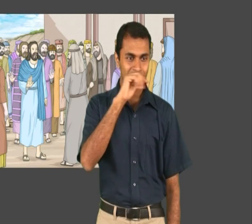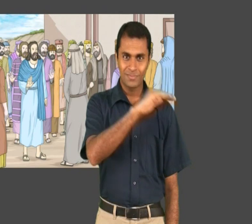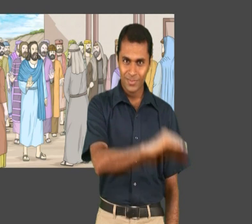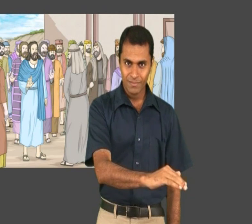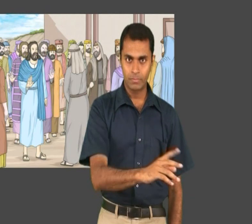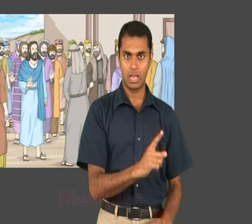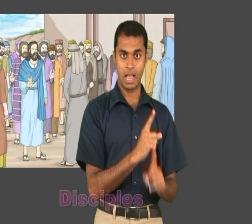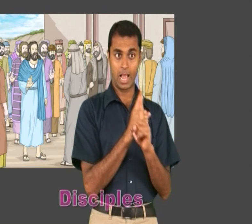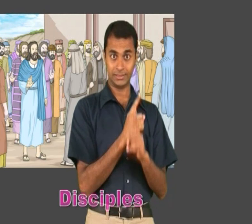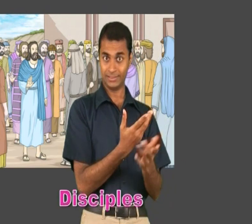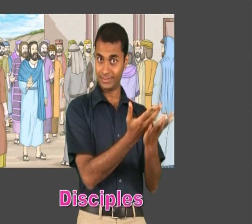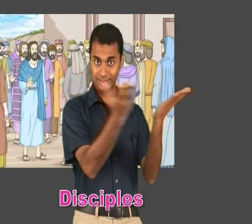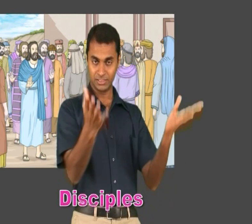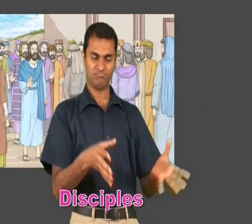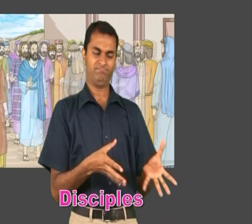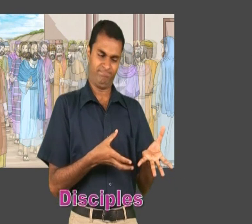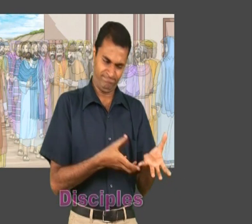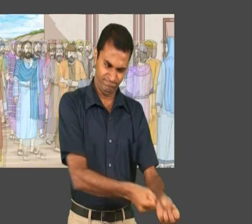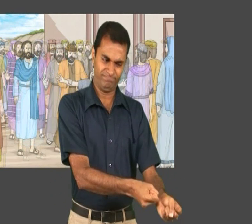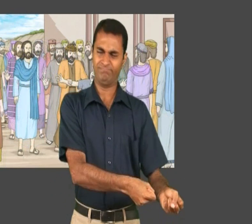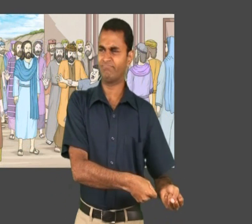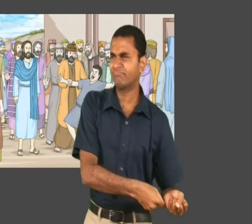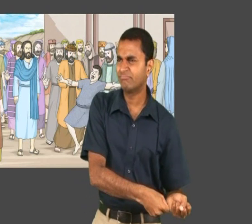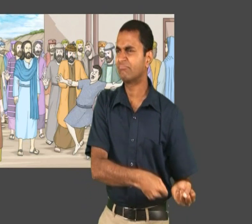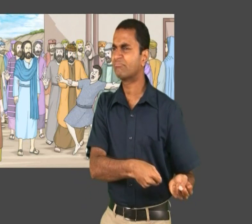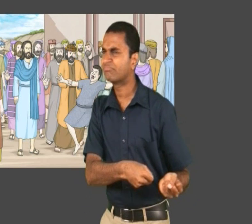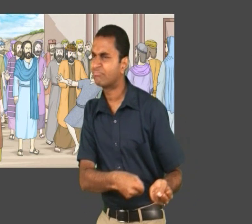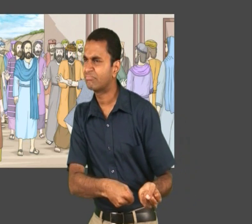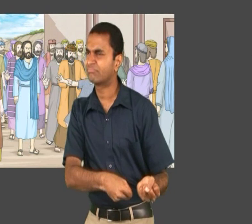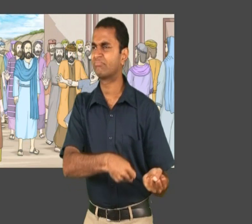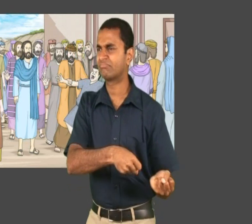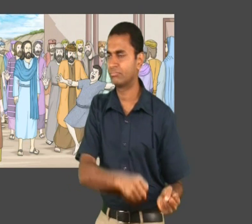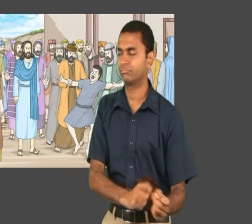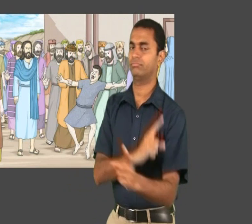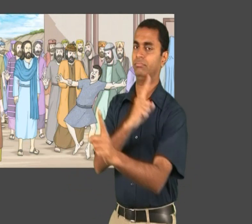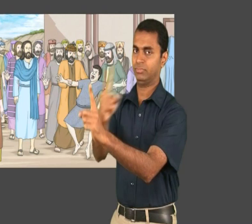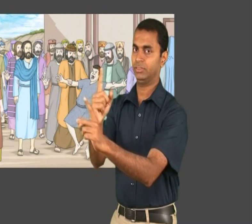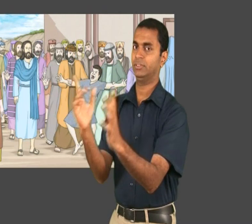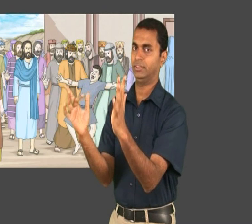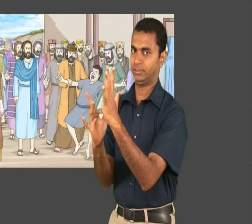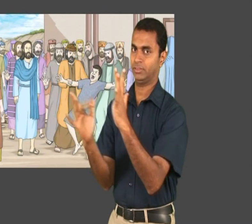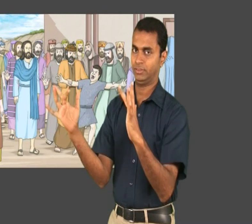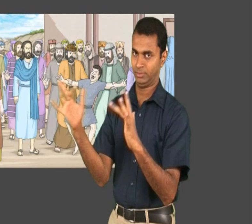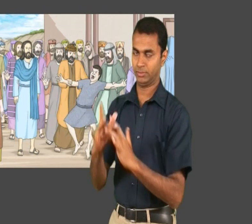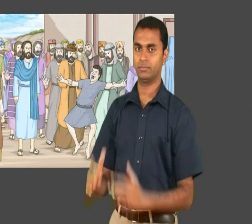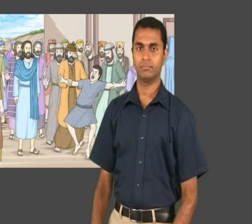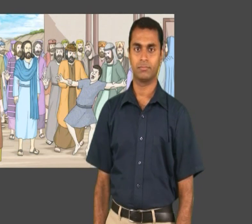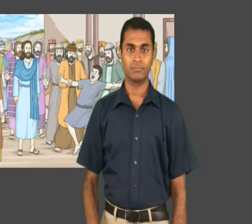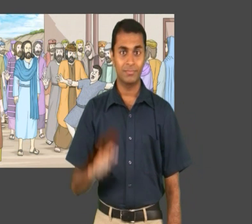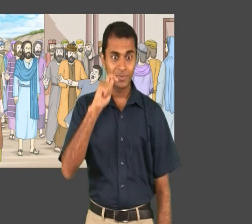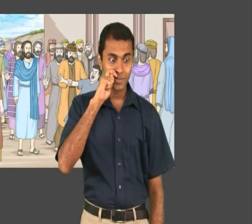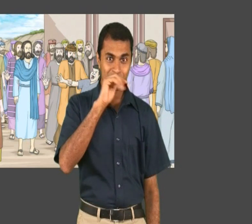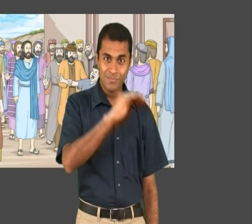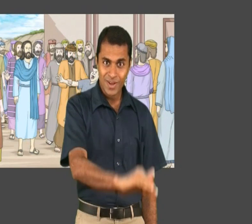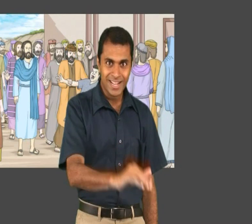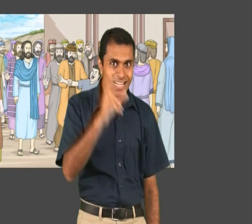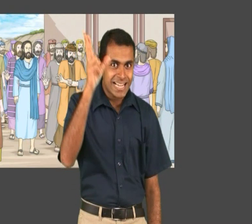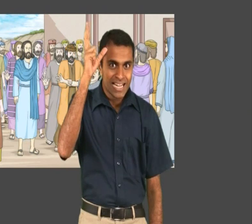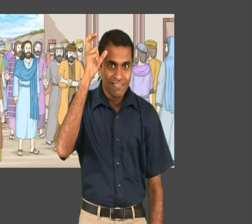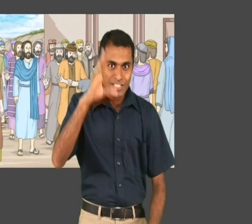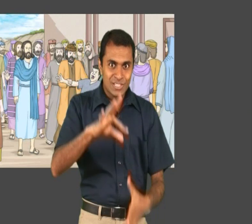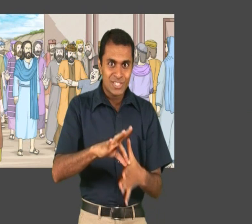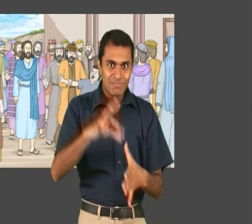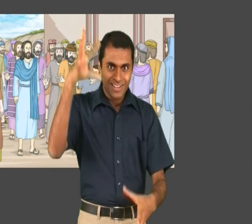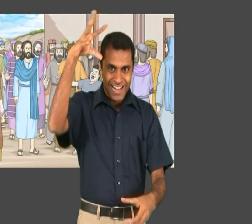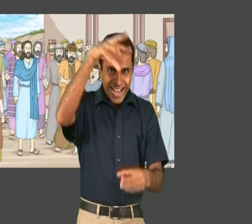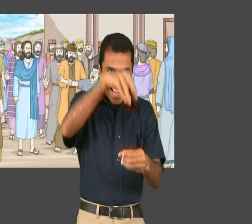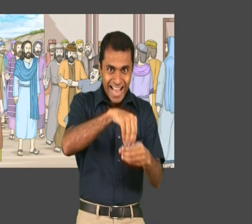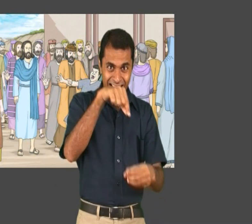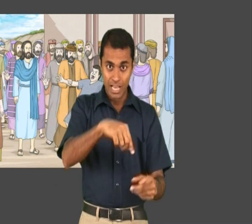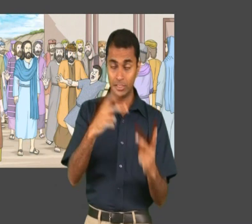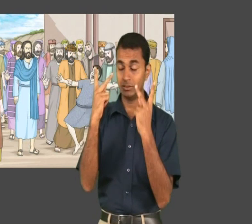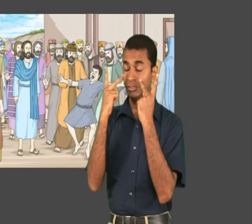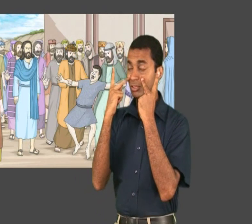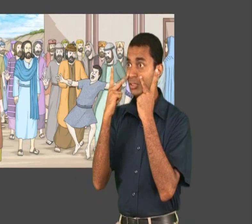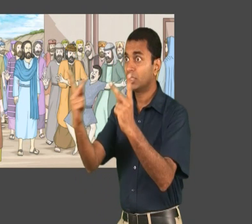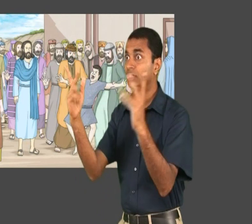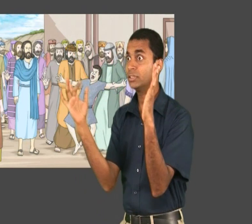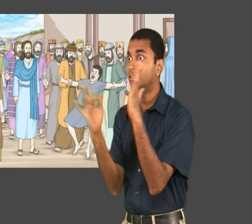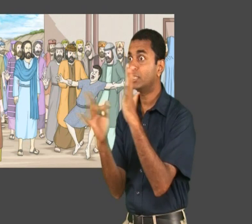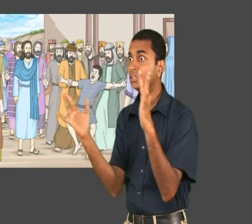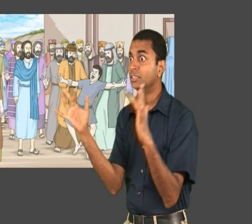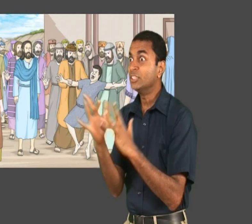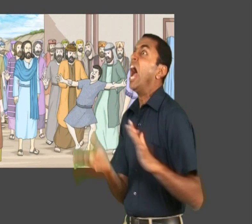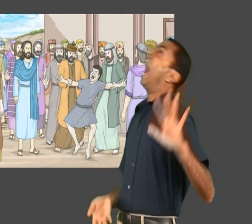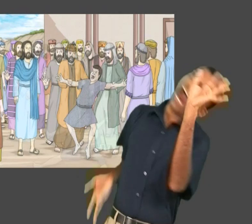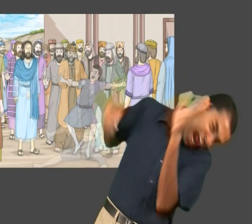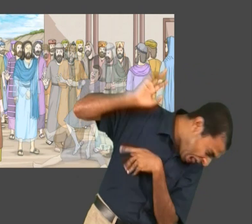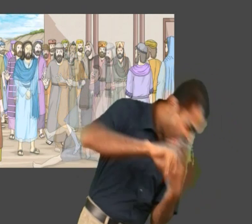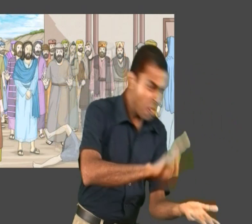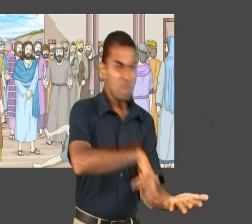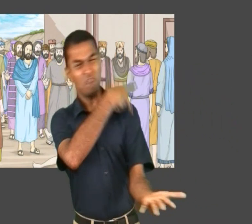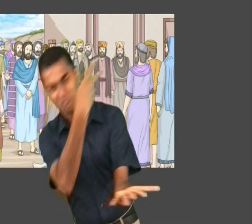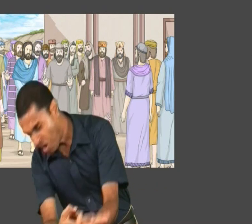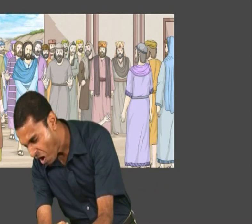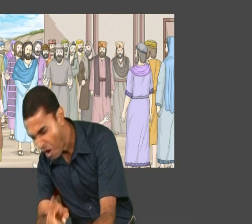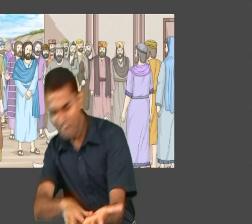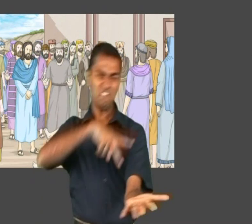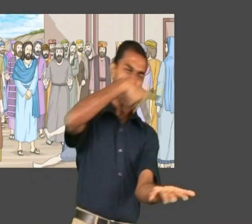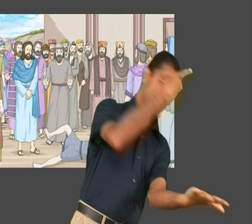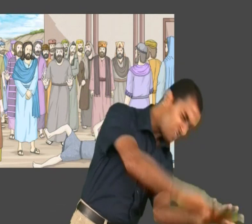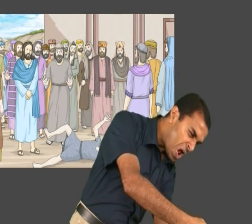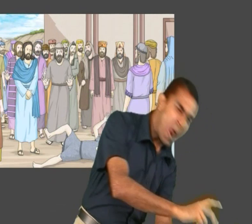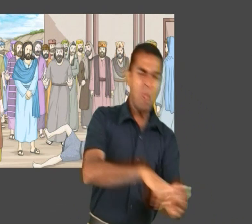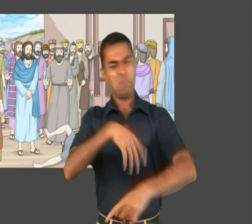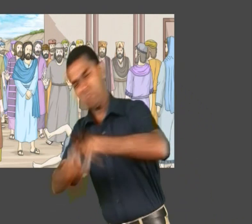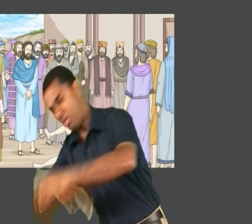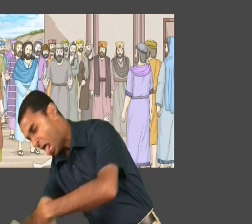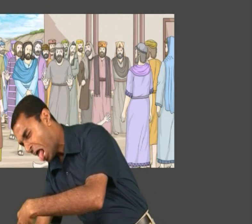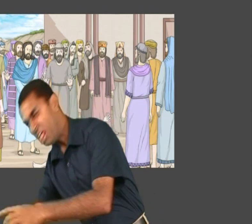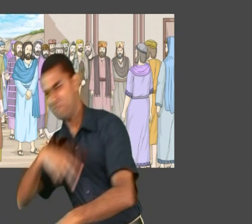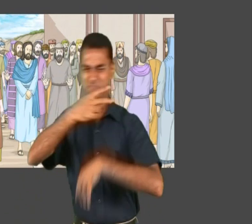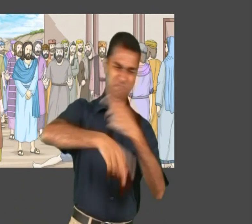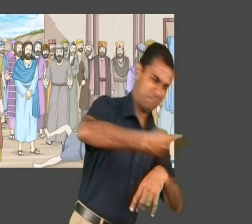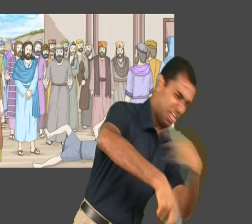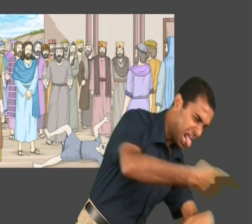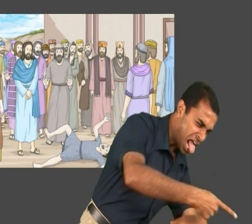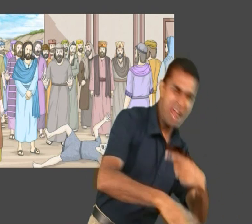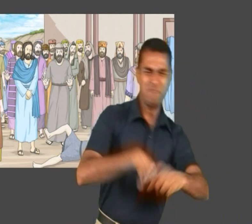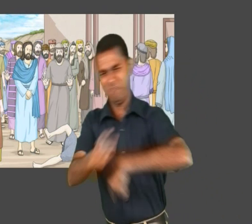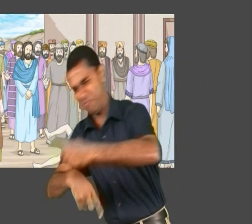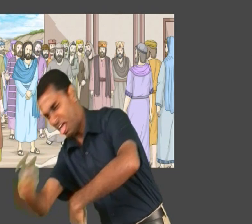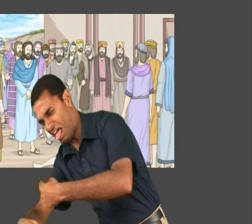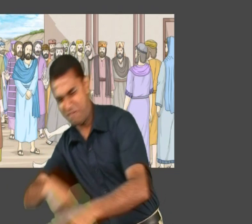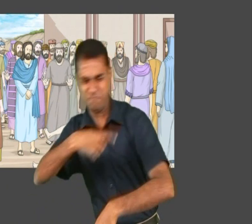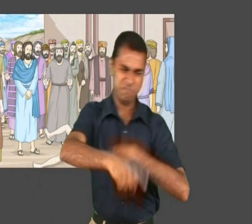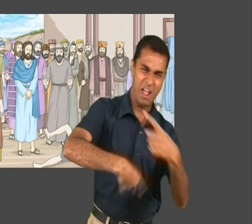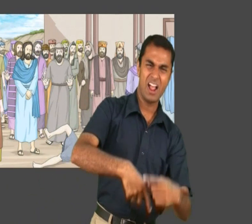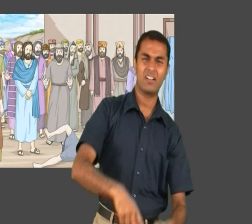So they brought him, and seeing Jesus, the spirit immediately threw the boy into a convulsion.